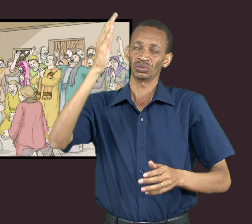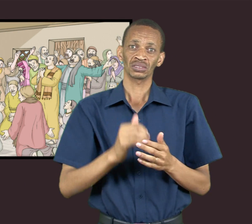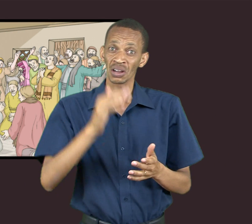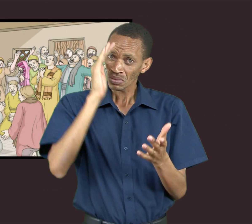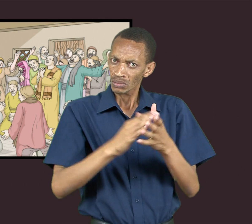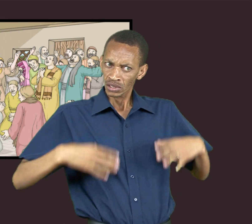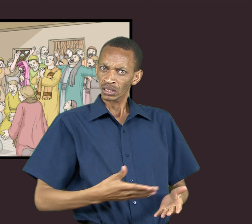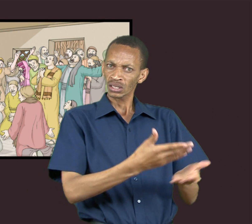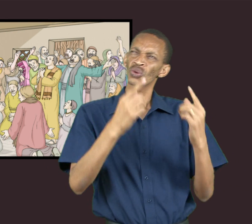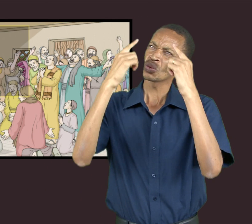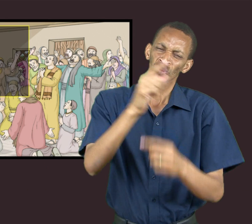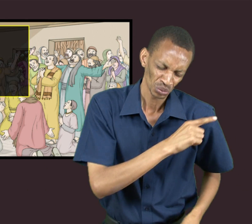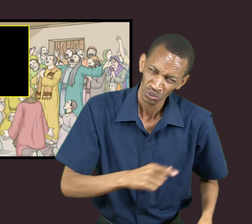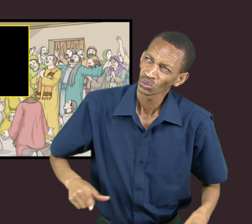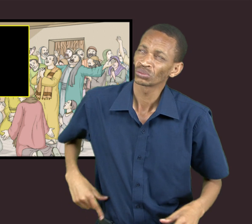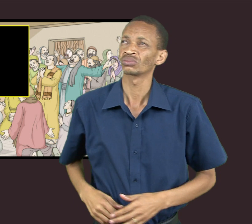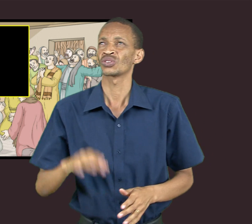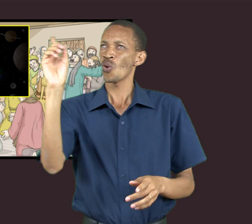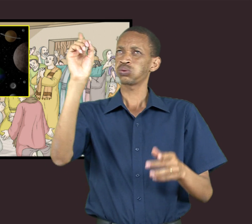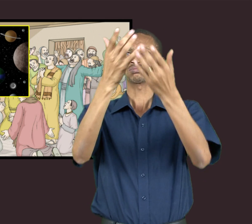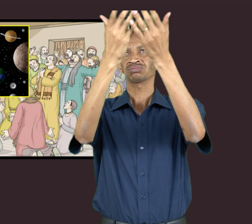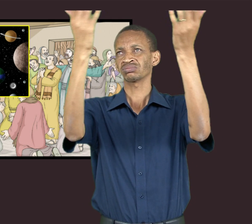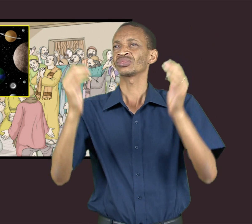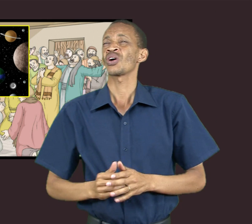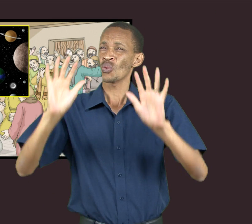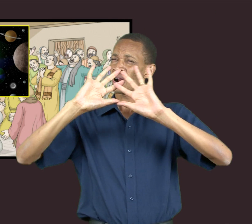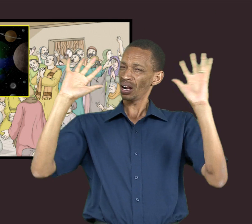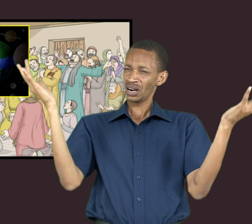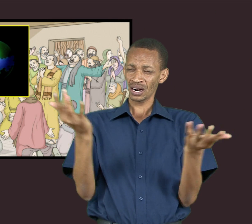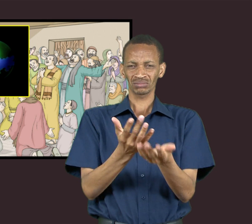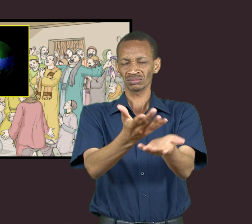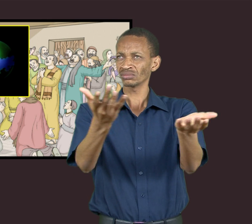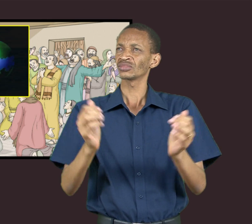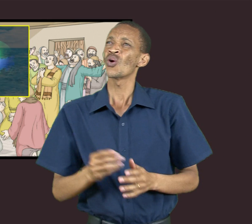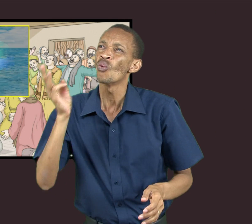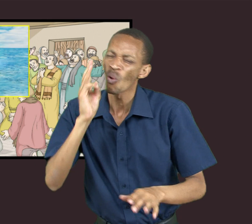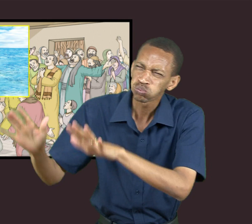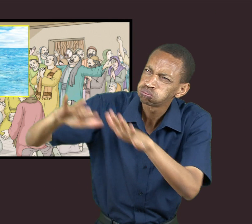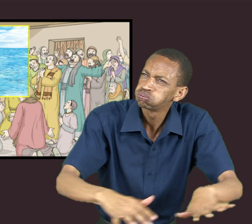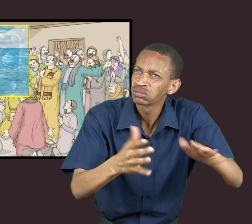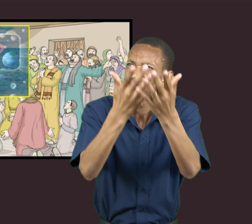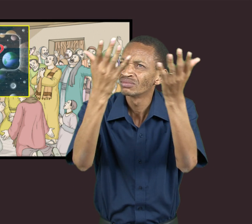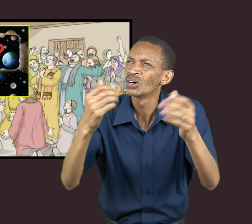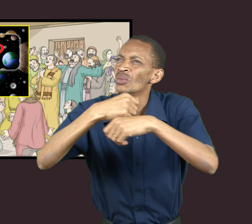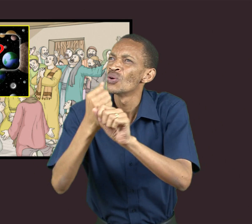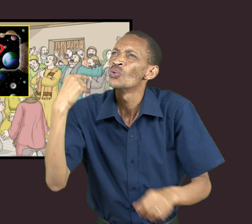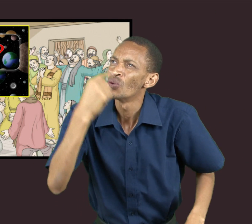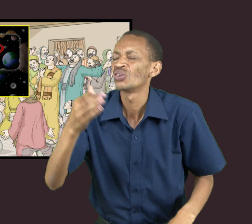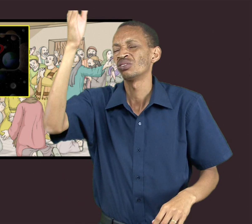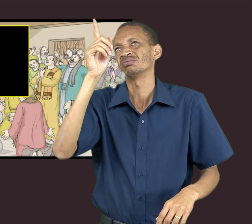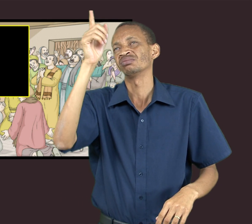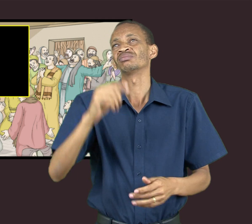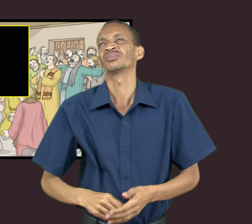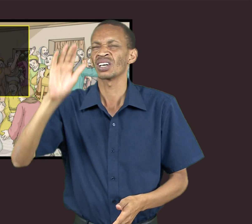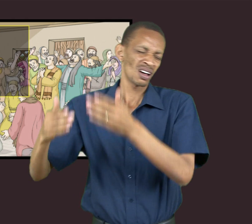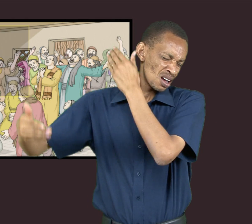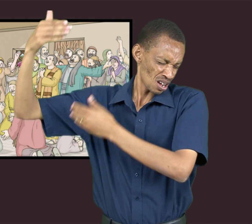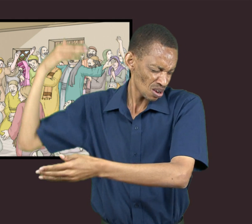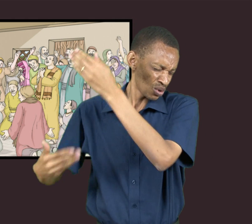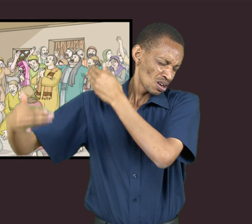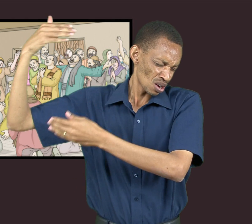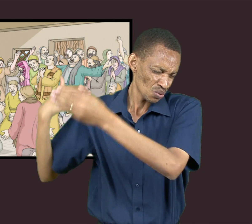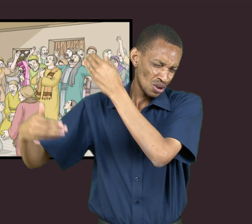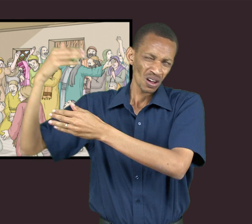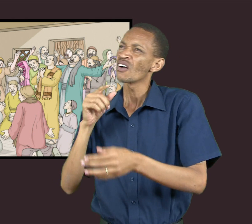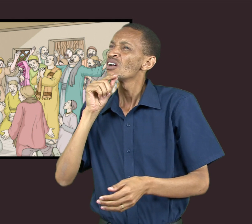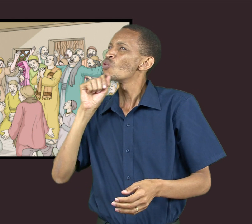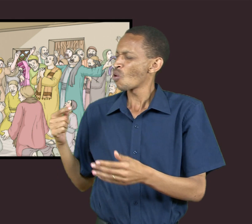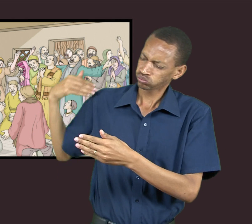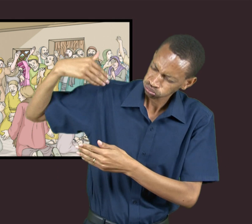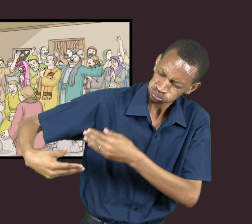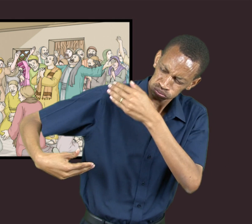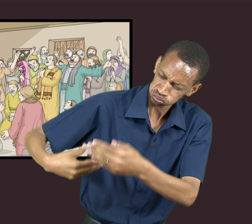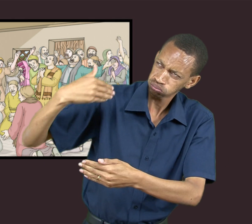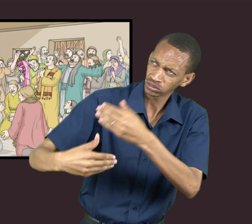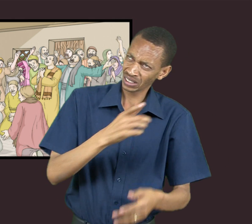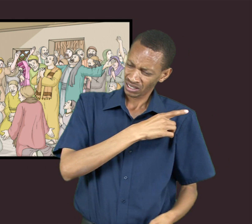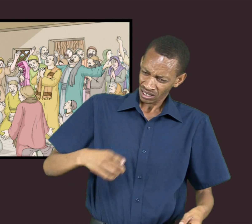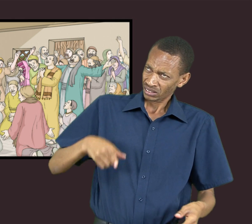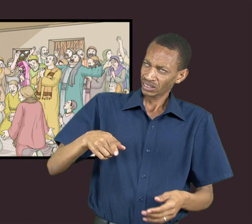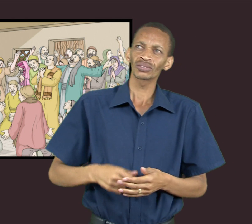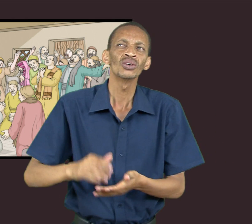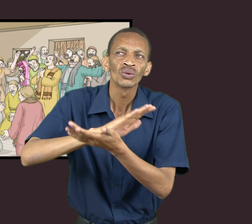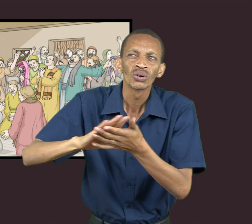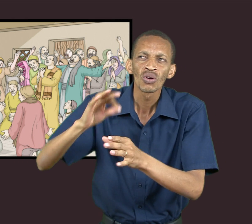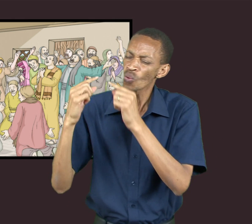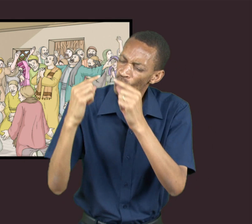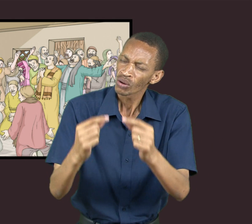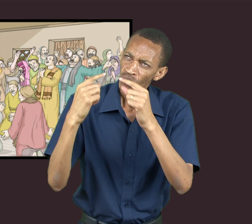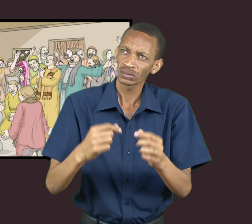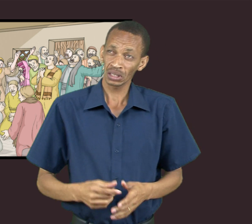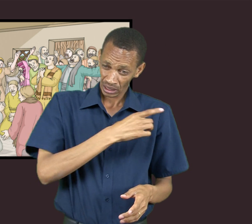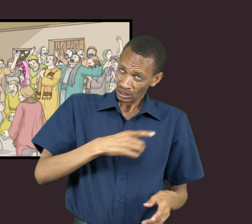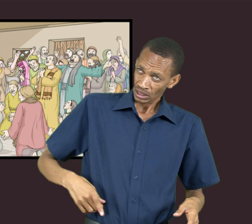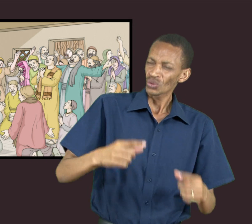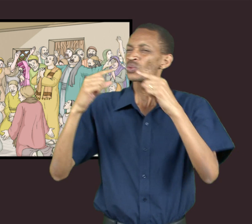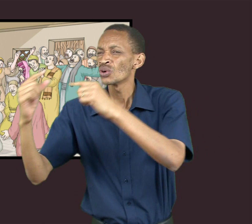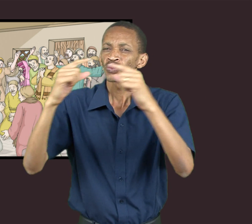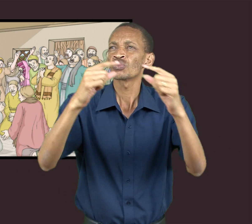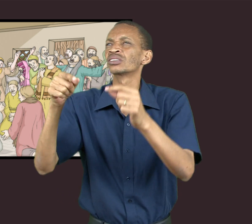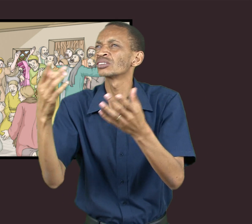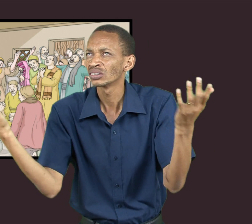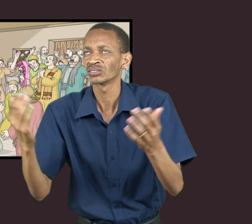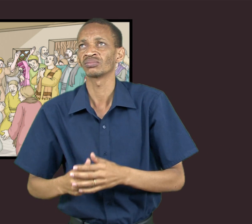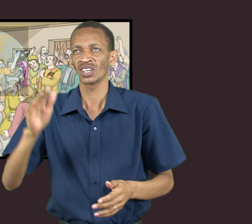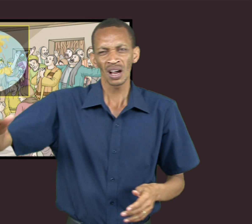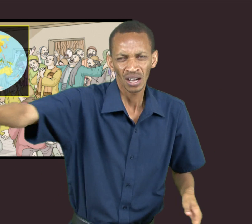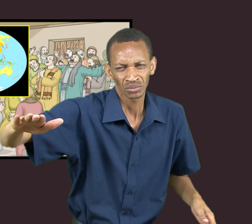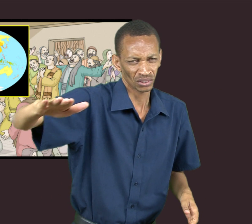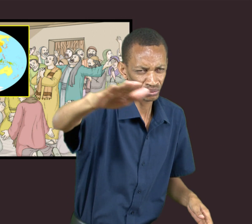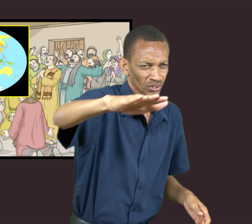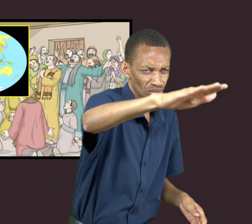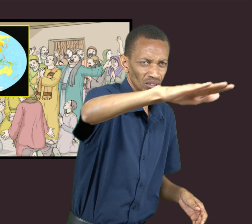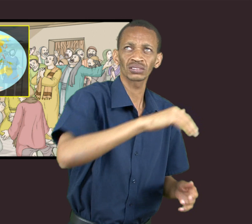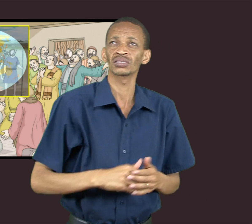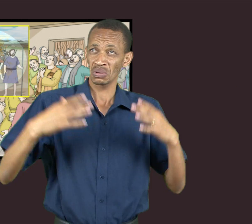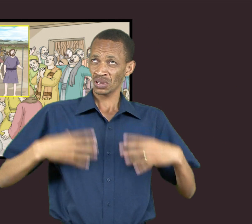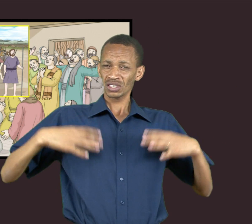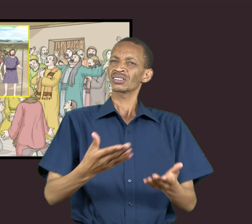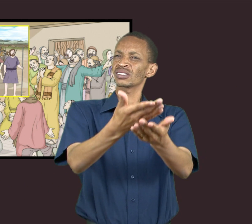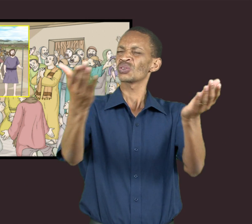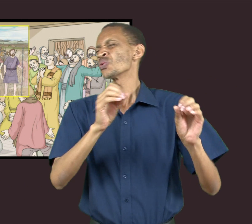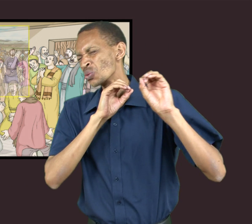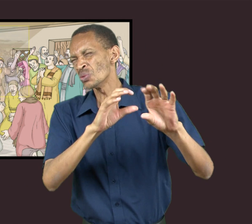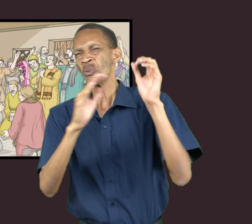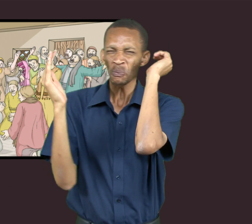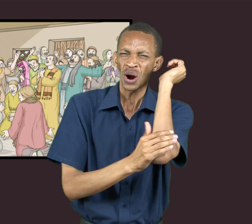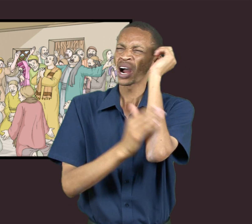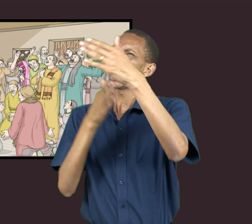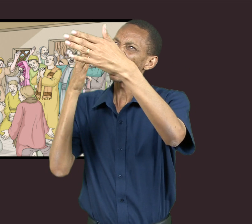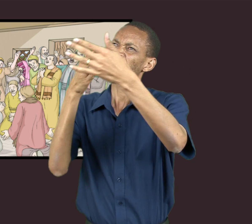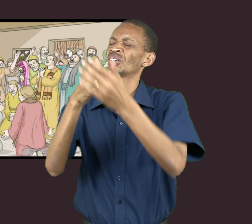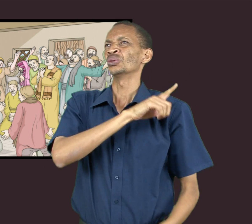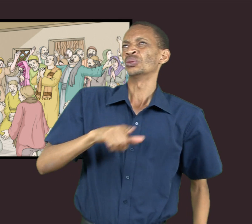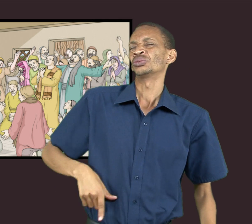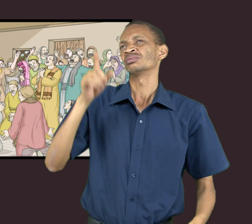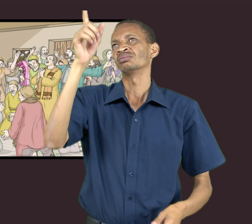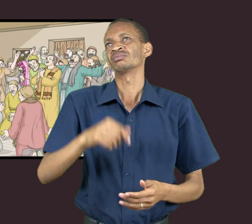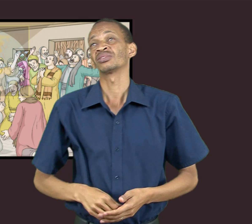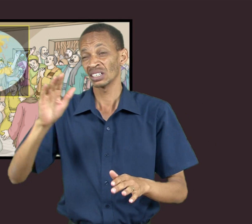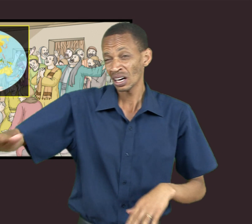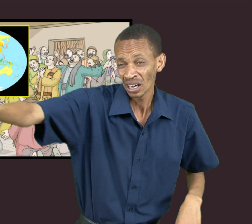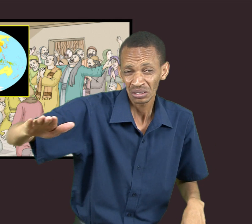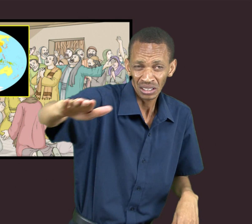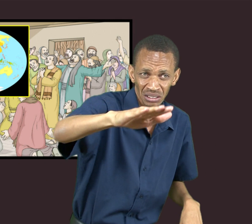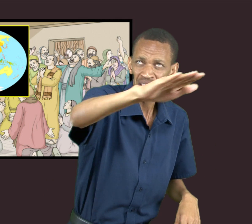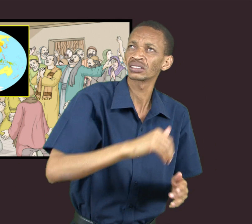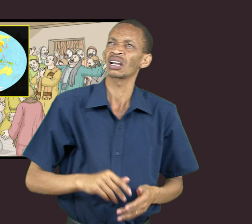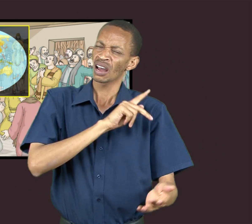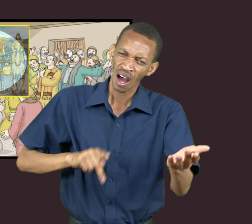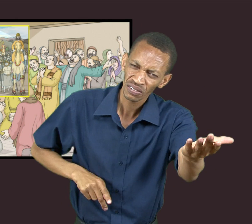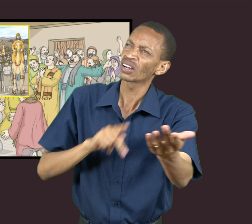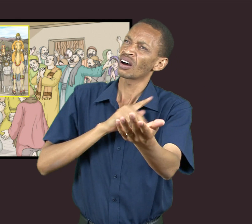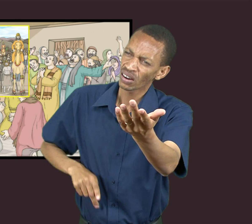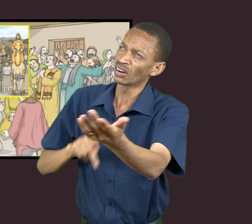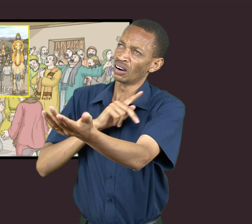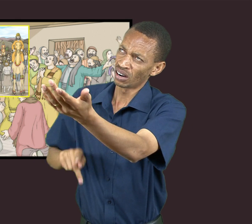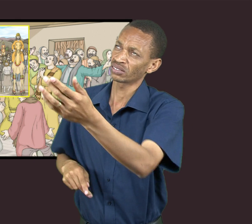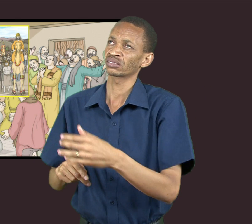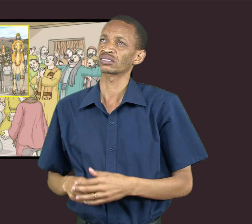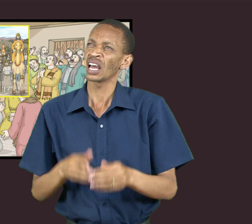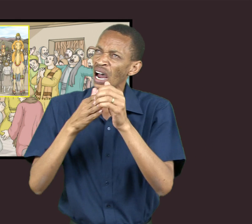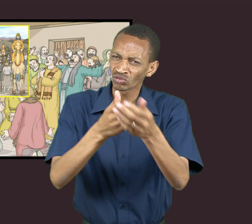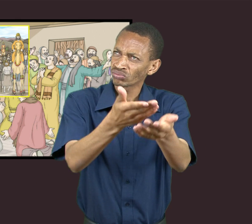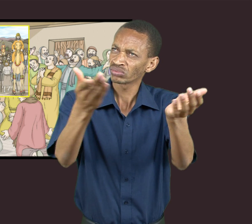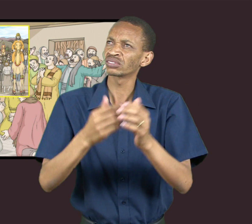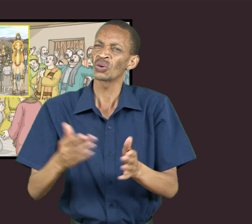“Sovereign Lord,” they said, “You made the heaven and the earth and the sea and everything in them. You spoke by the Holy Spirit through the mouth of Your servant, our father David: ‘Why do the nations rage and the peoples plot in vain?